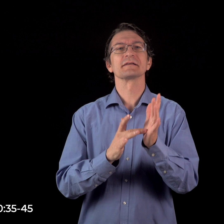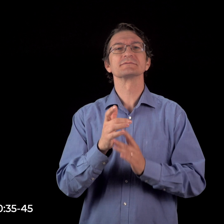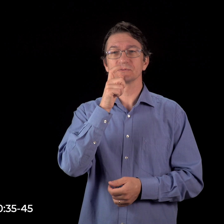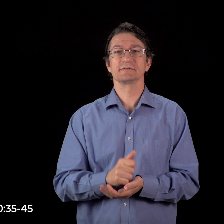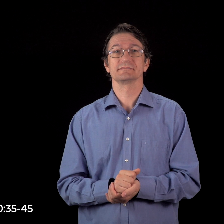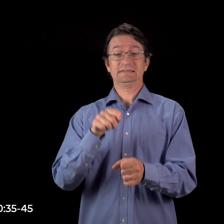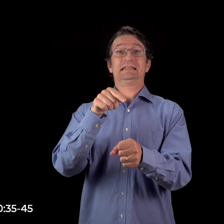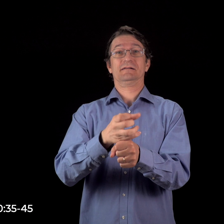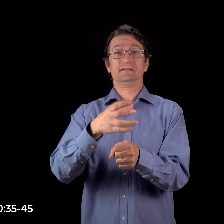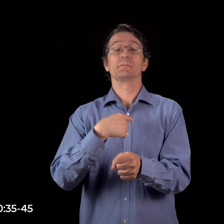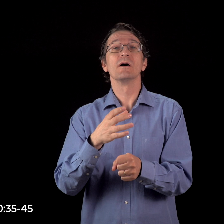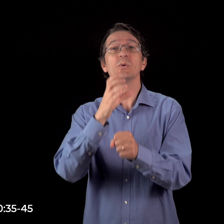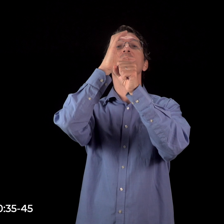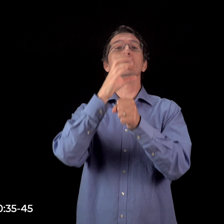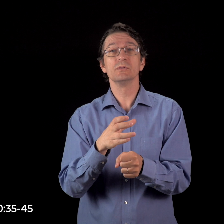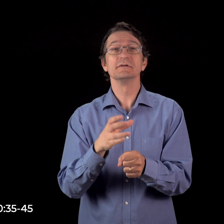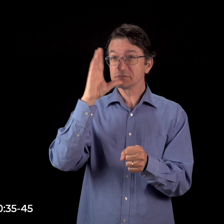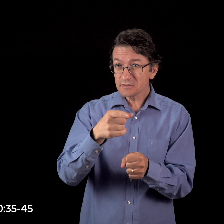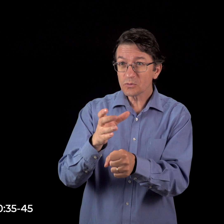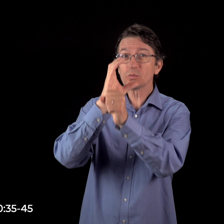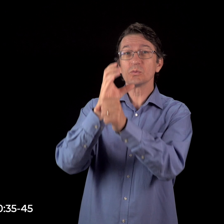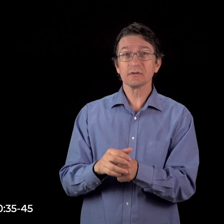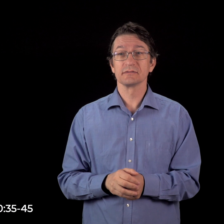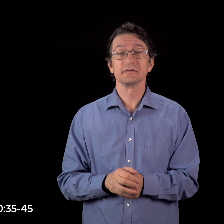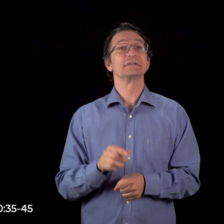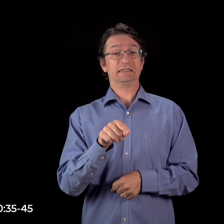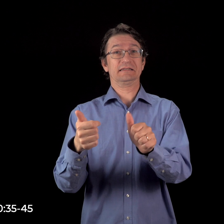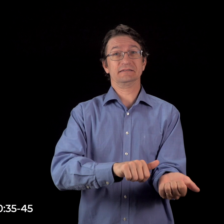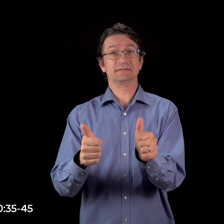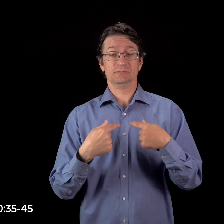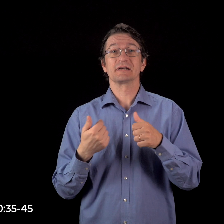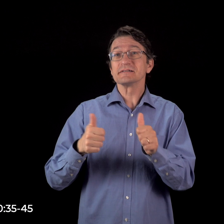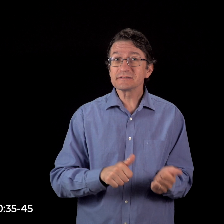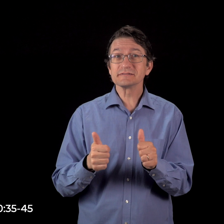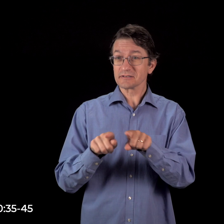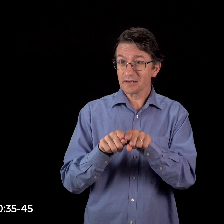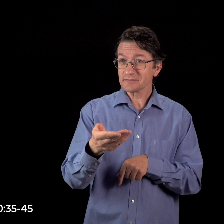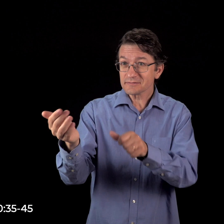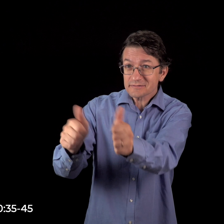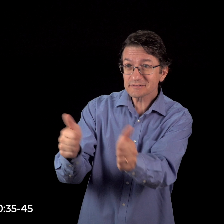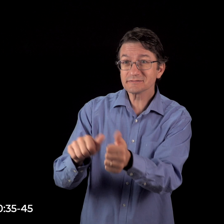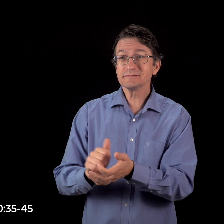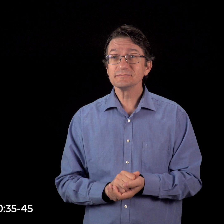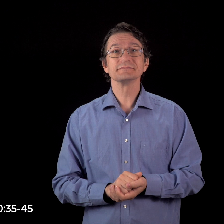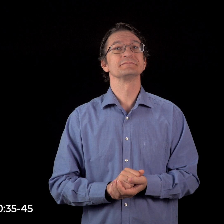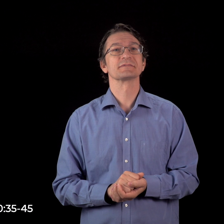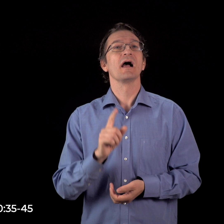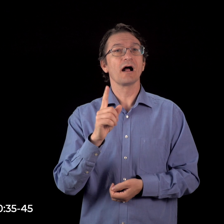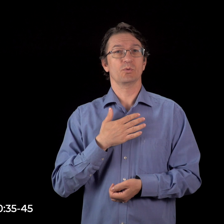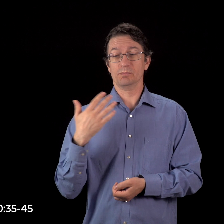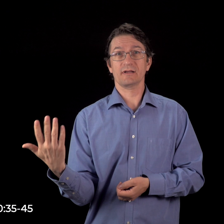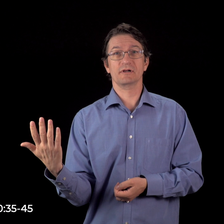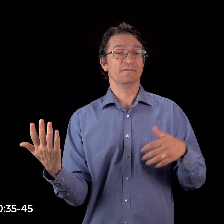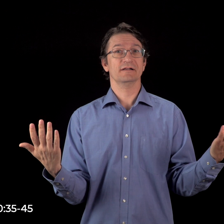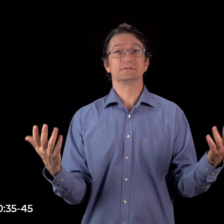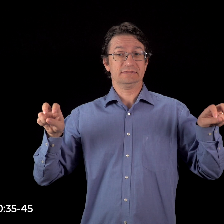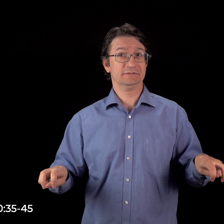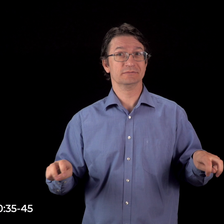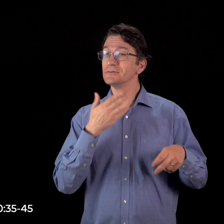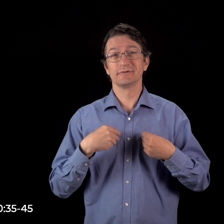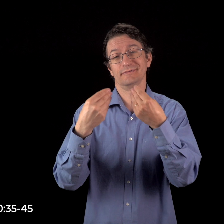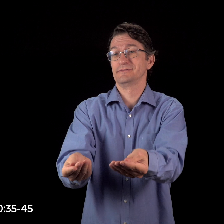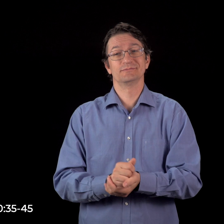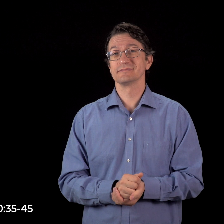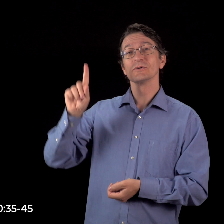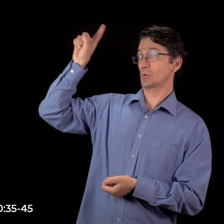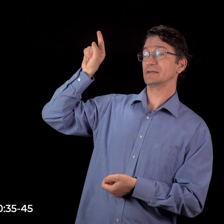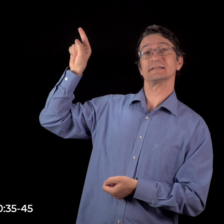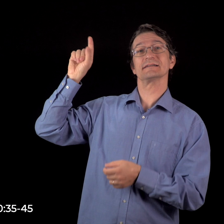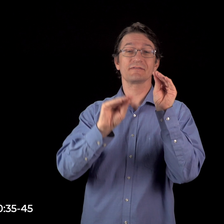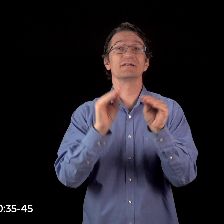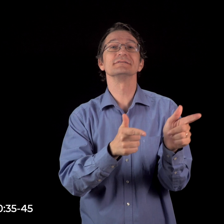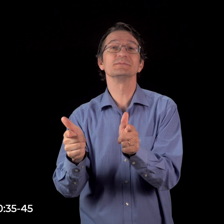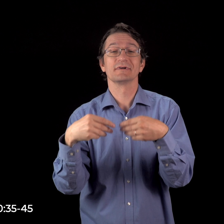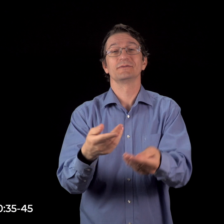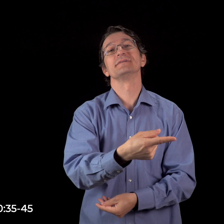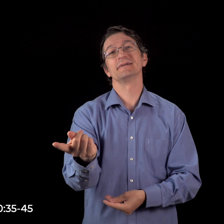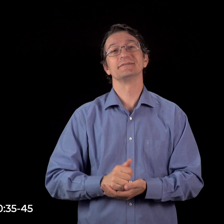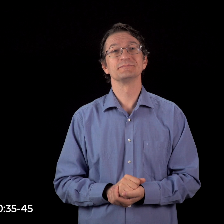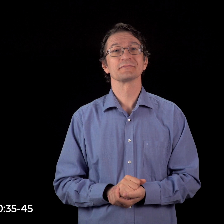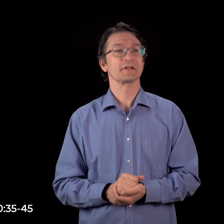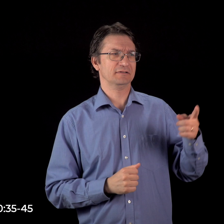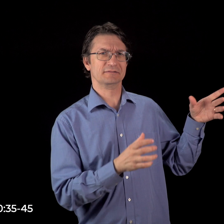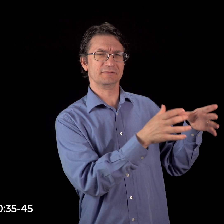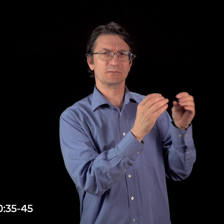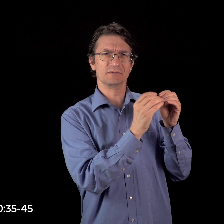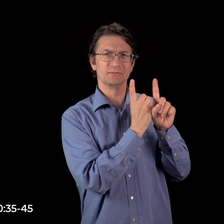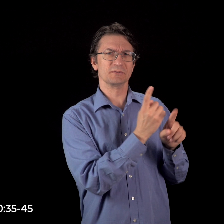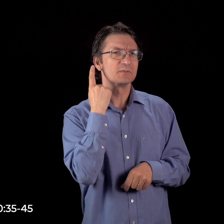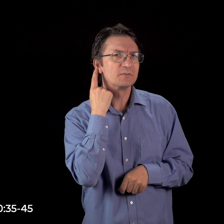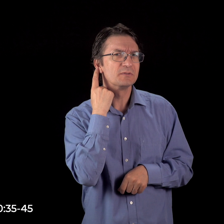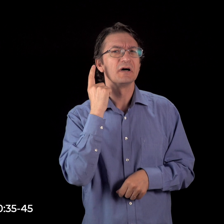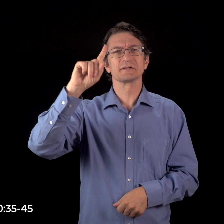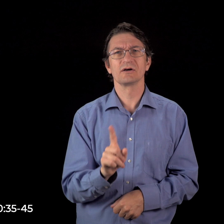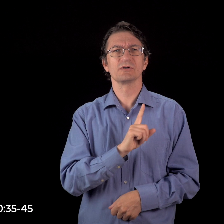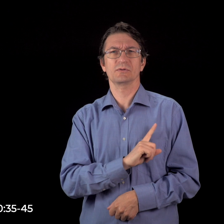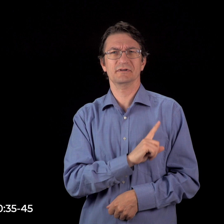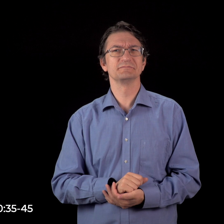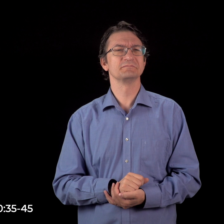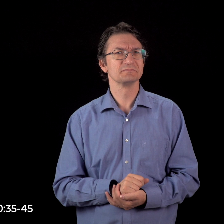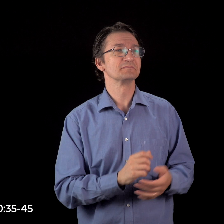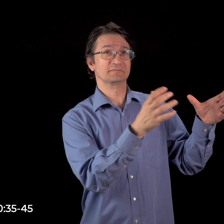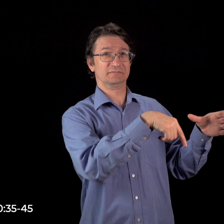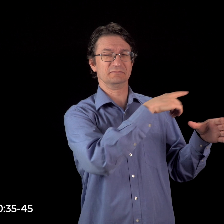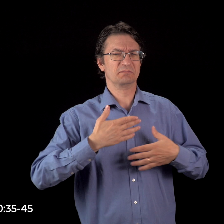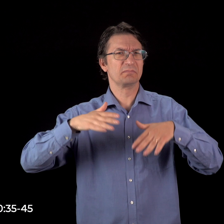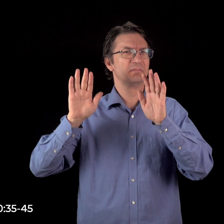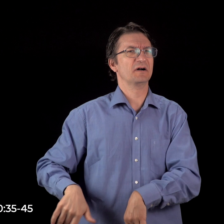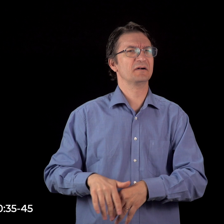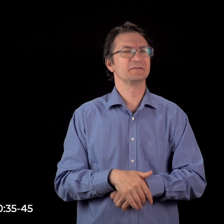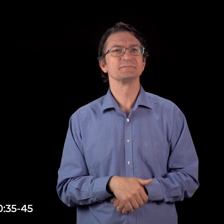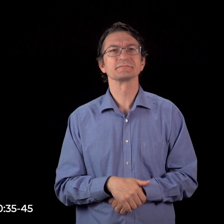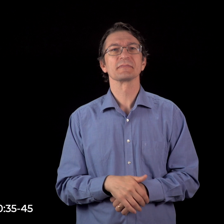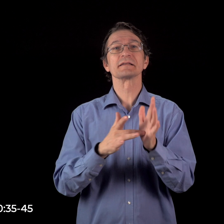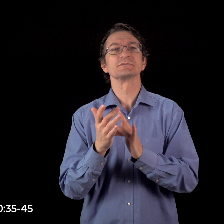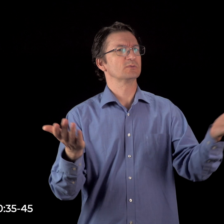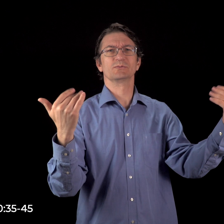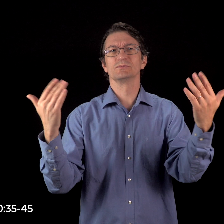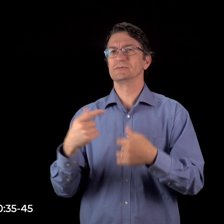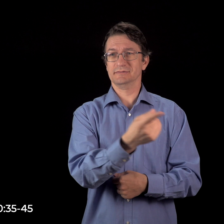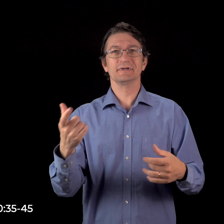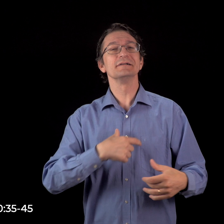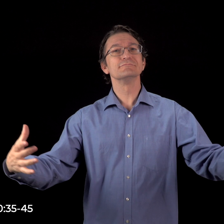But to sit at My right or left is not Mine to grant. These seats belong to those for whom they have been prepared.” When the ten heard about this, they became indignant with James and John.